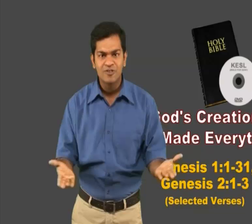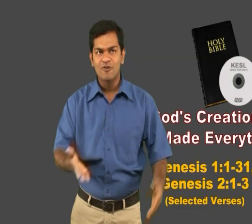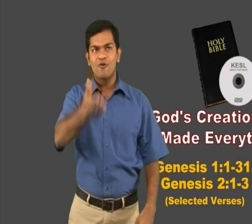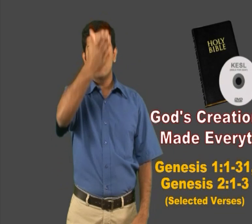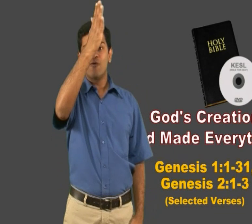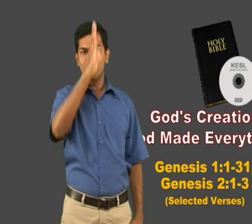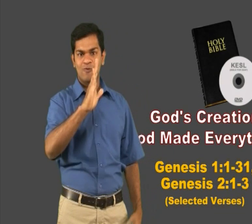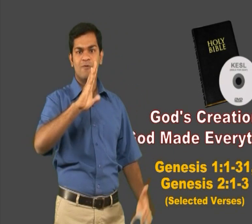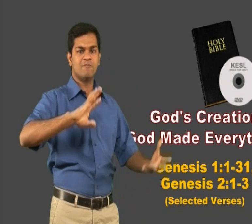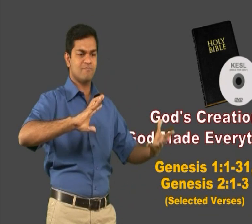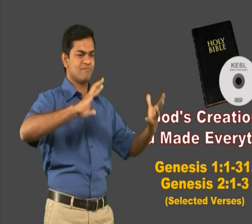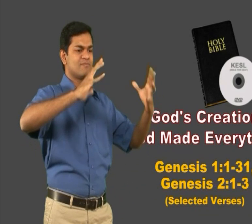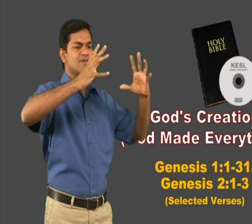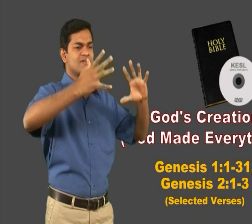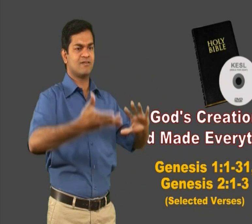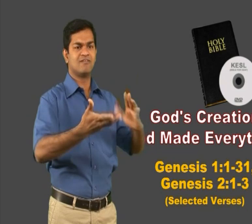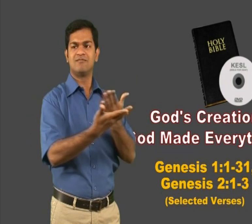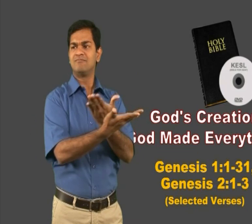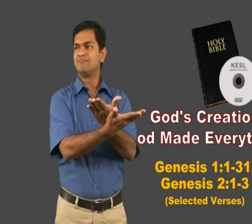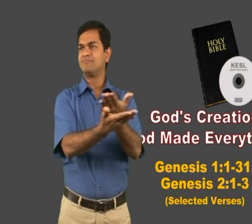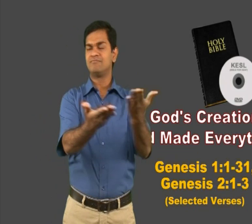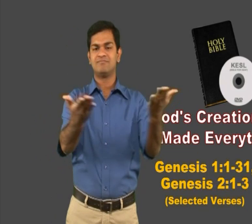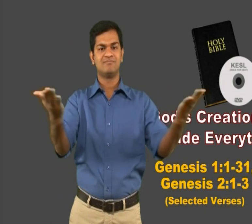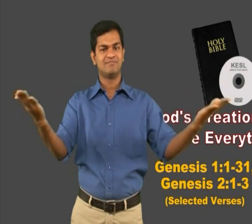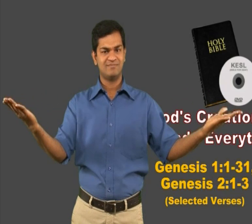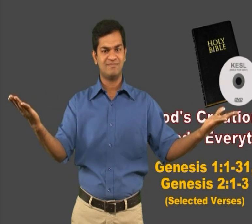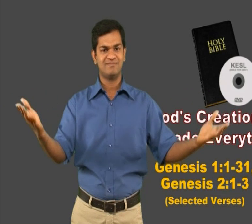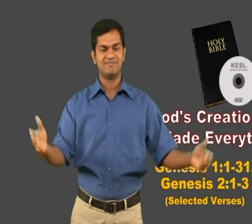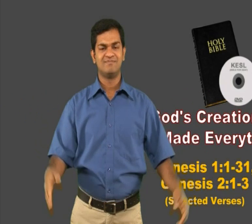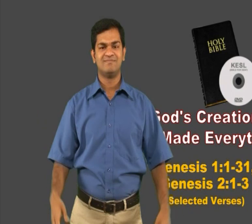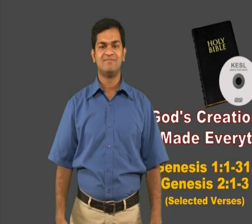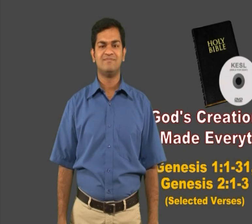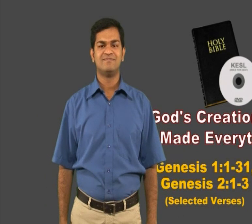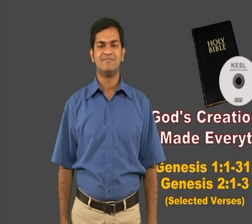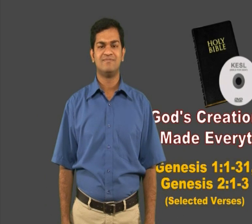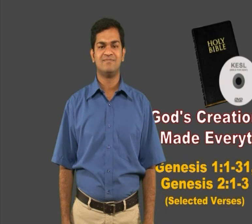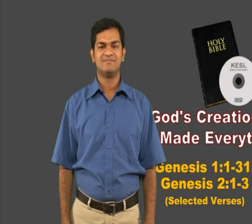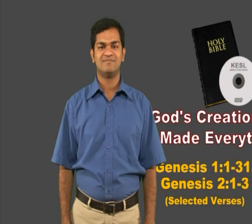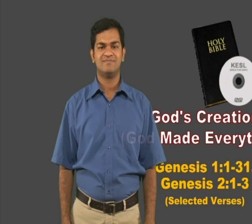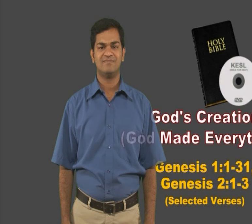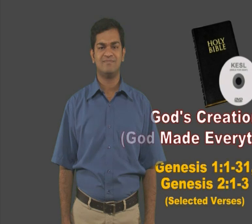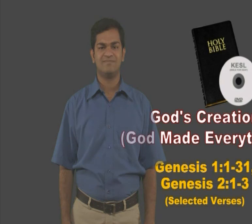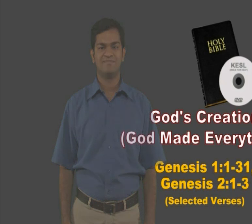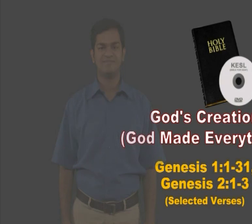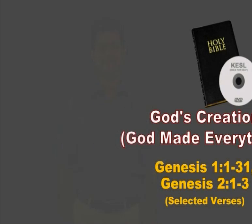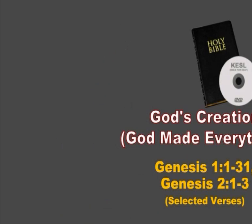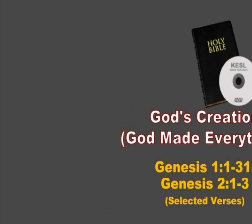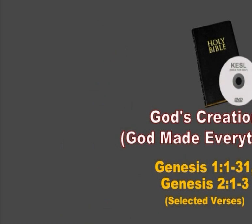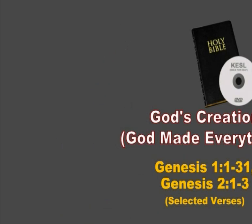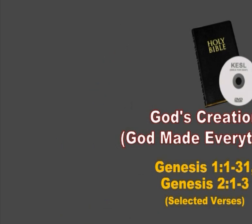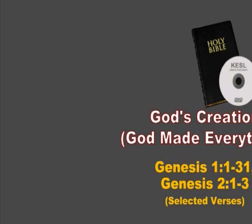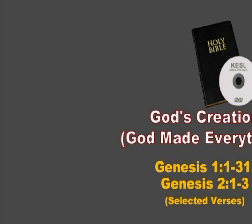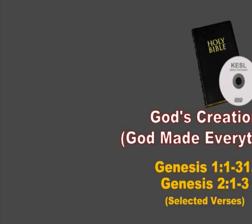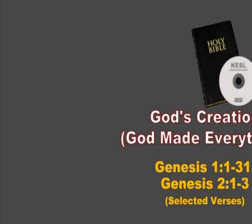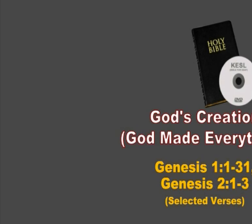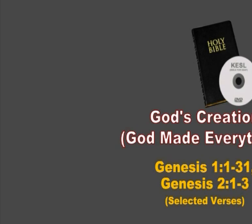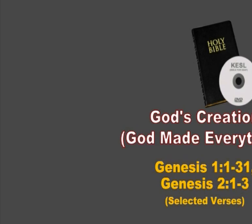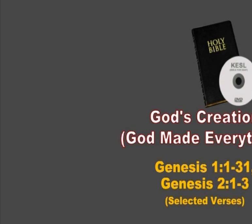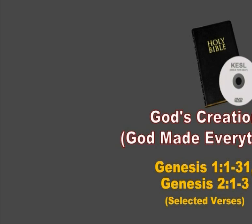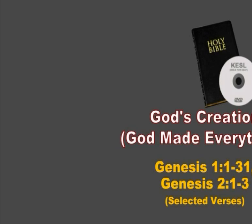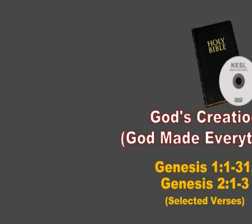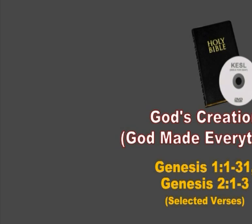God's creation (God made everything)